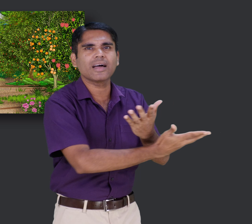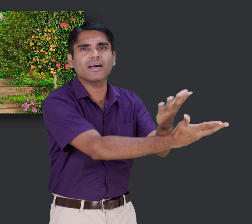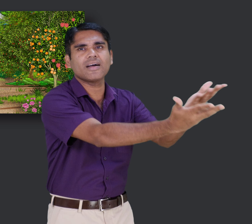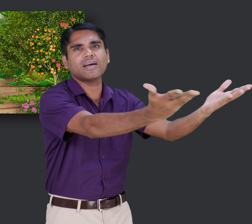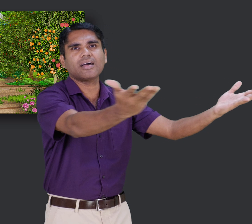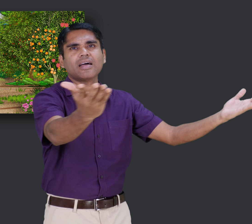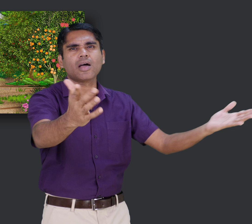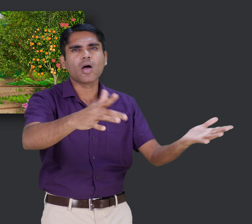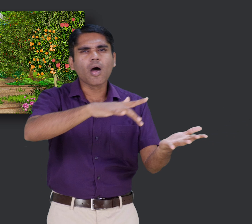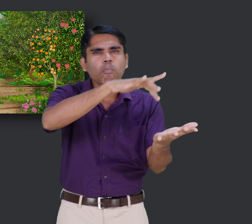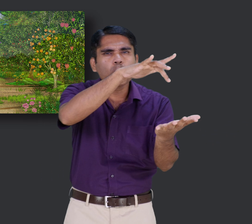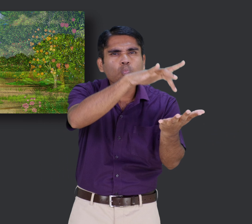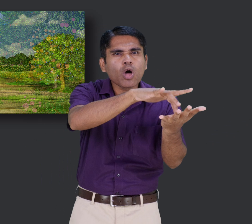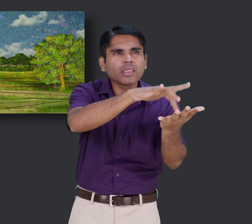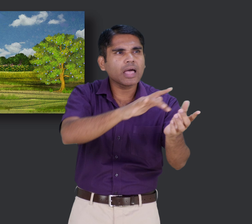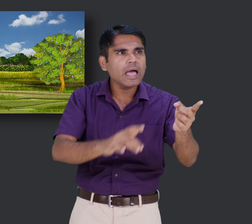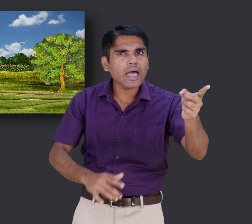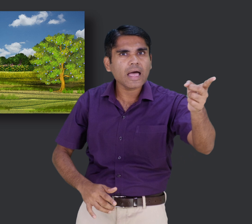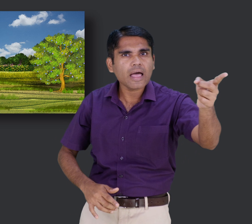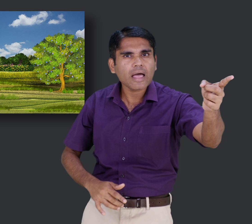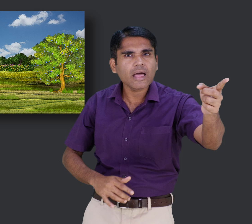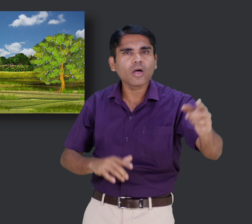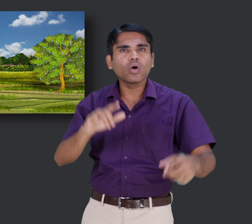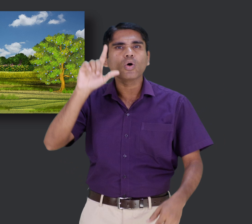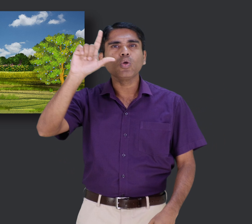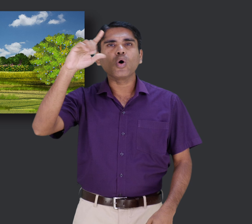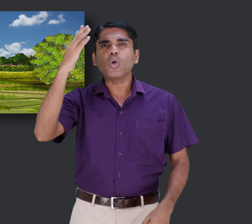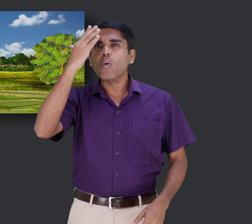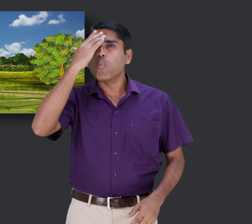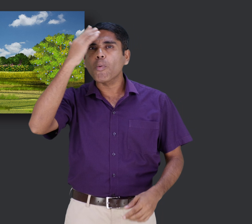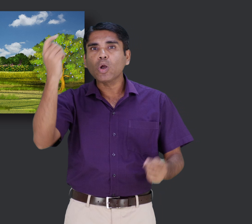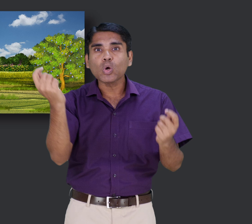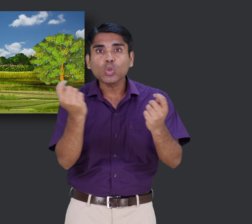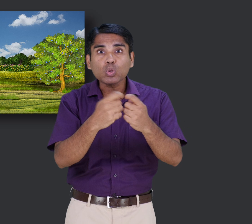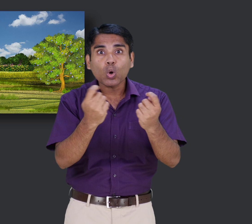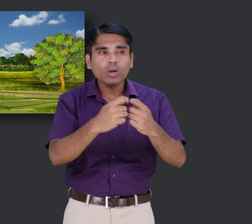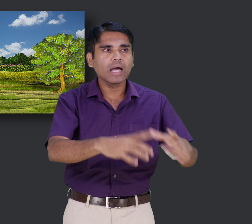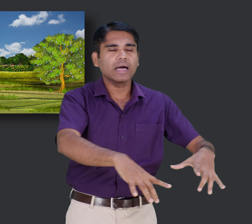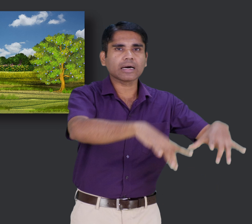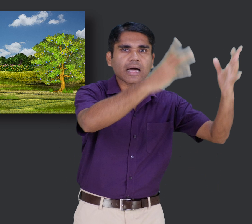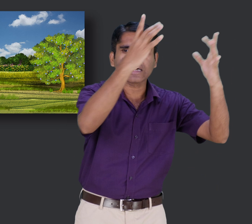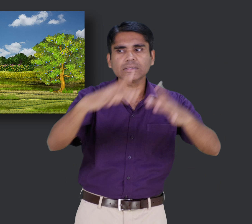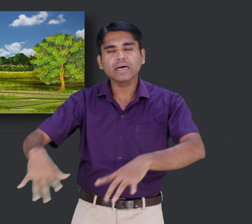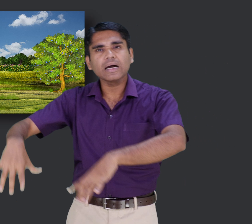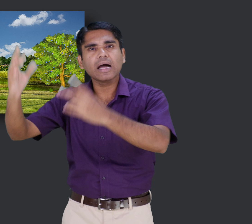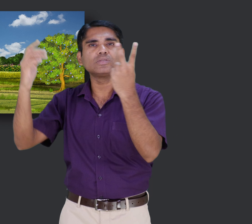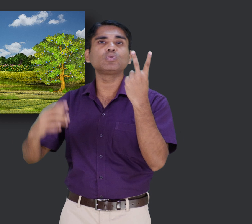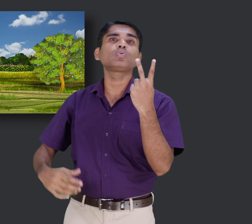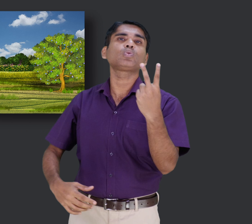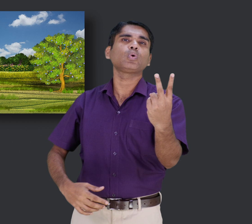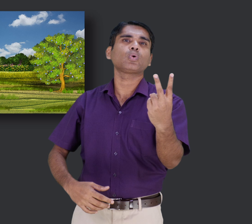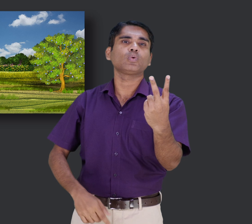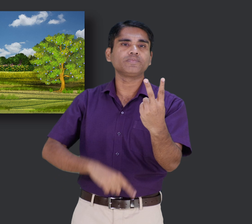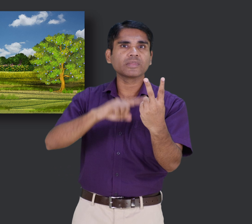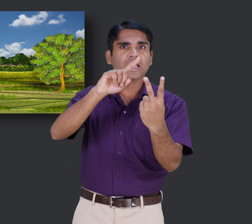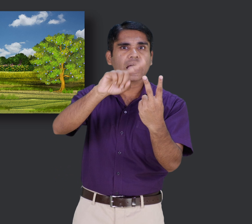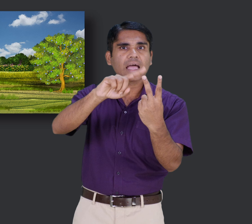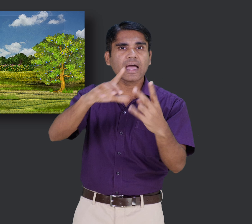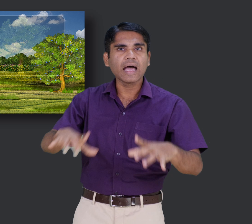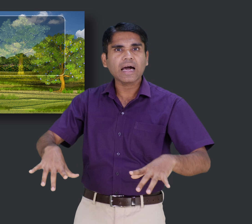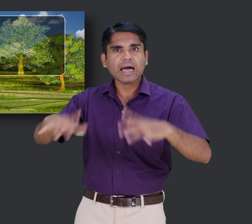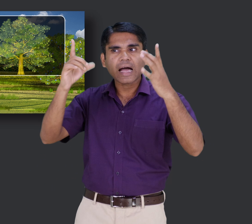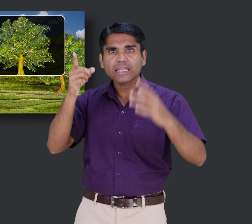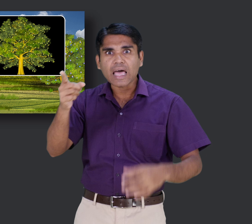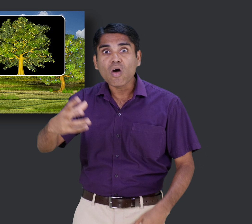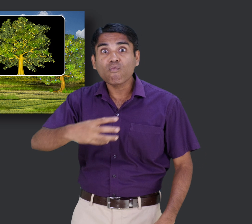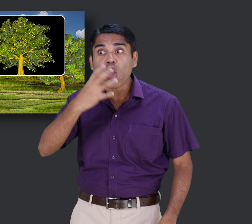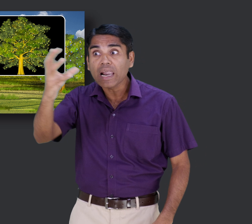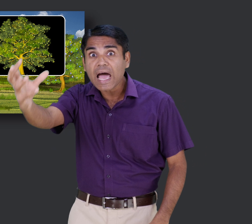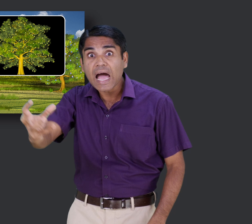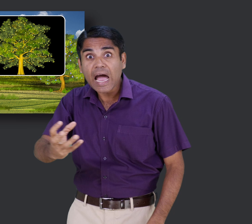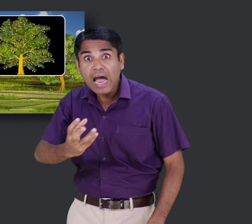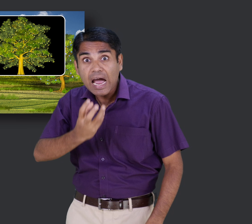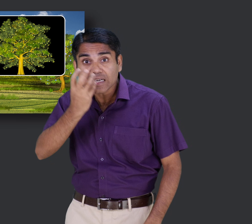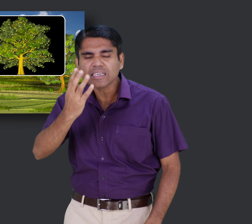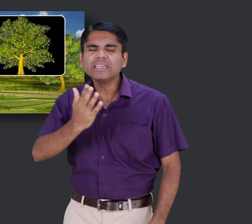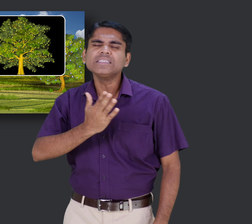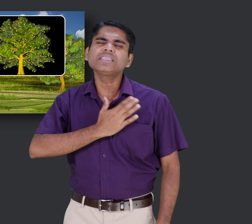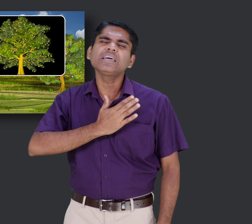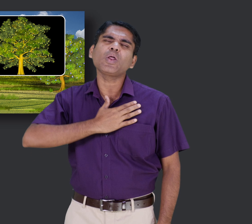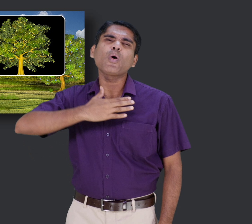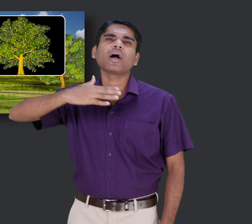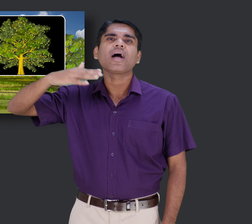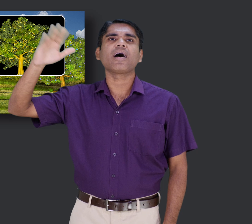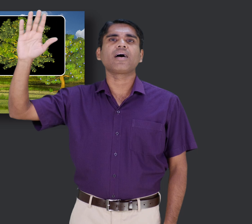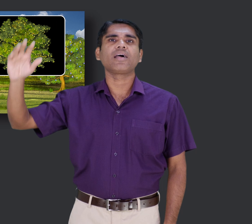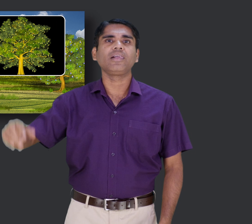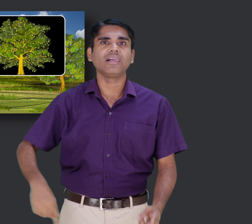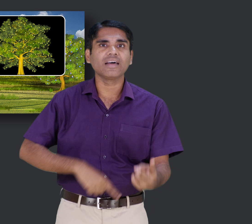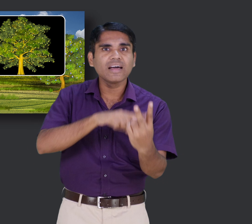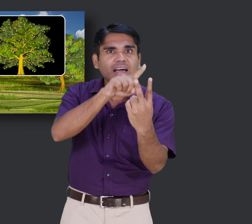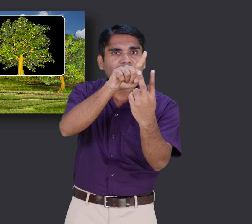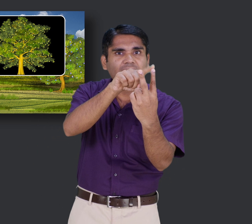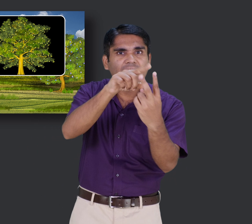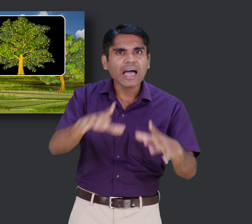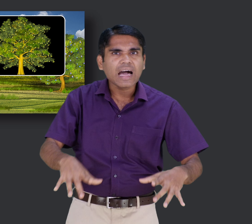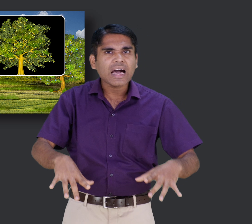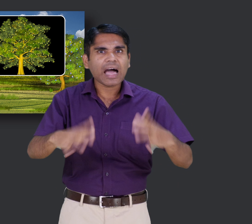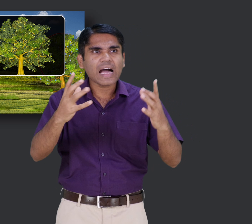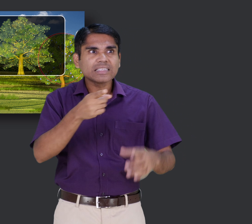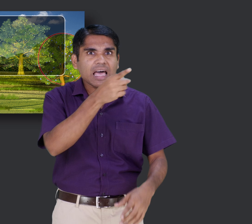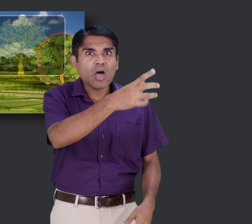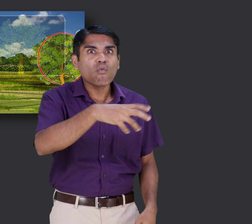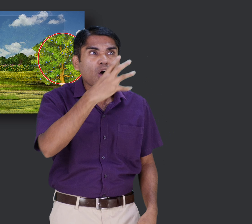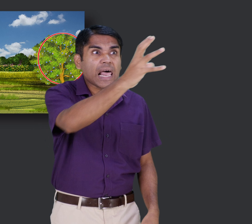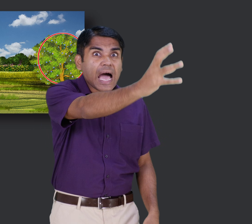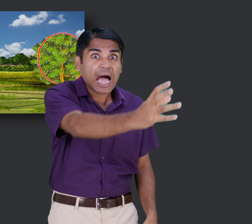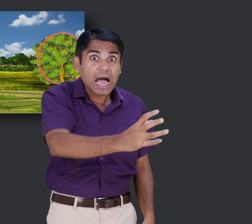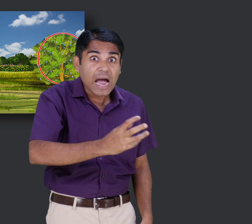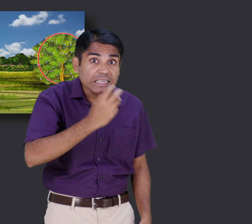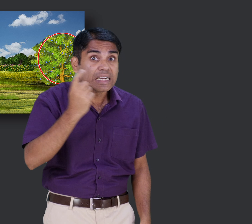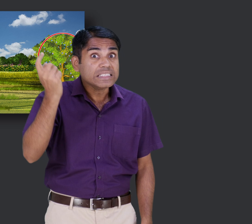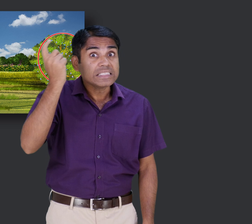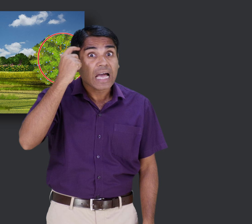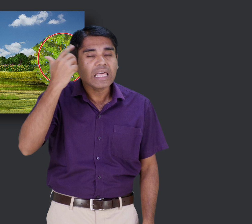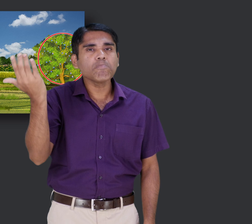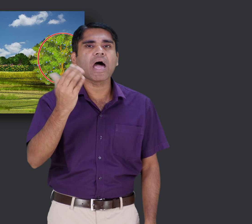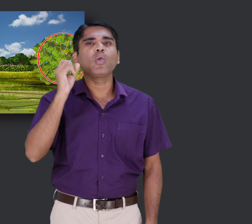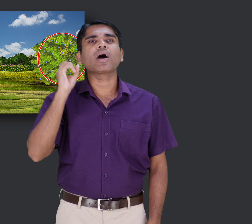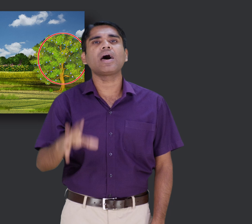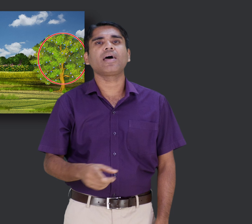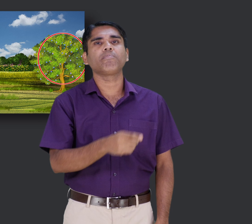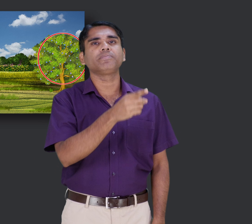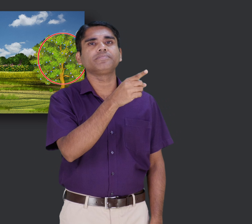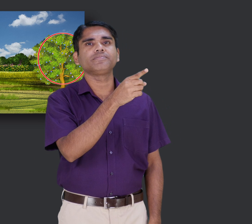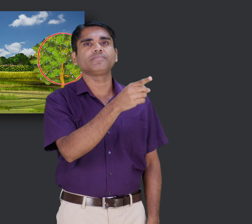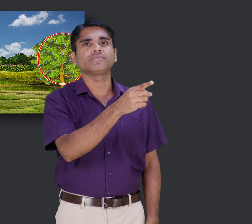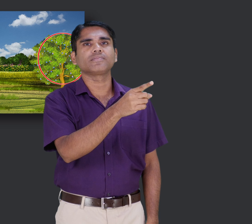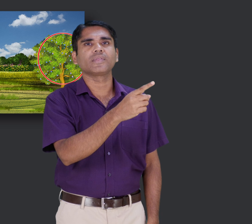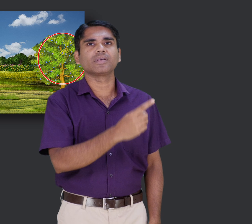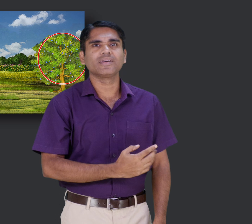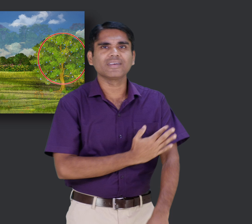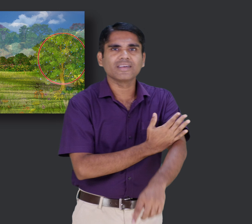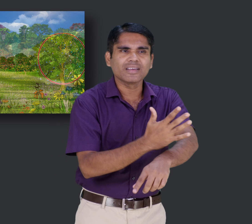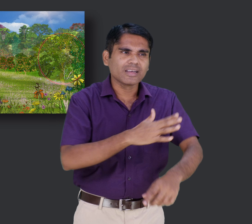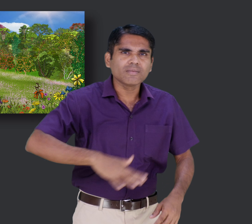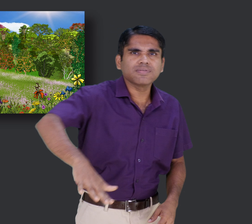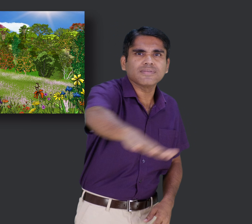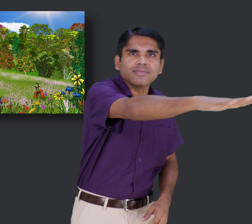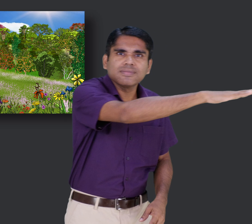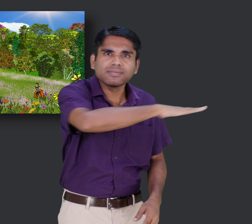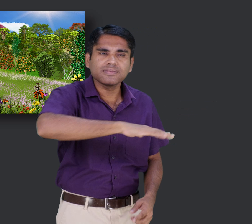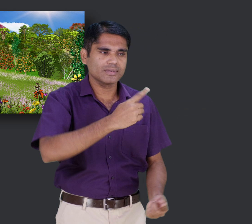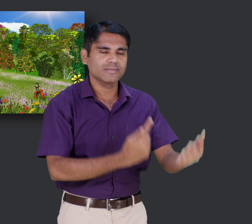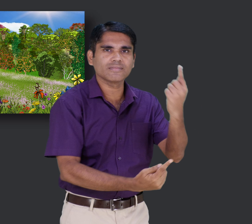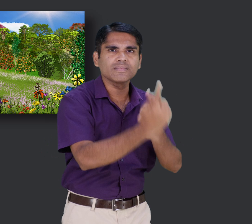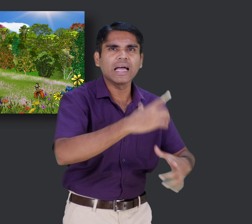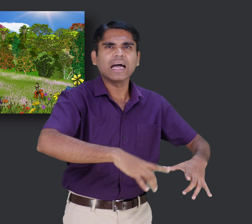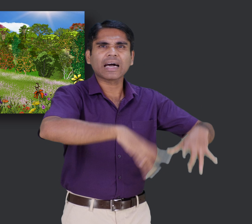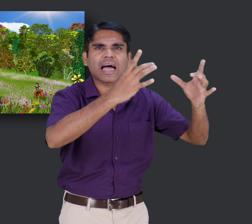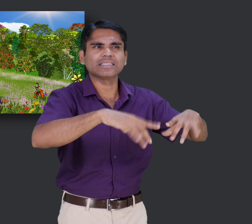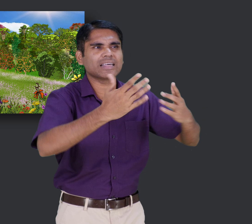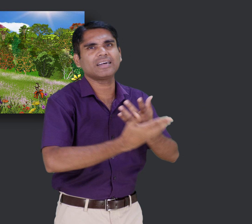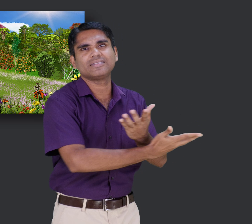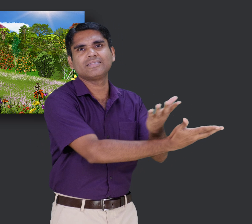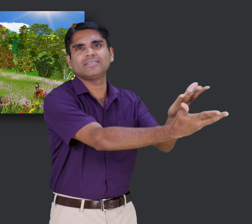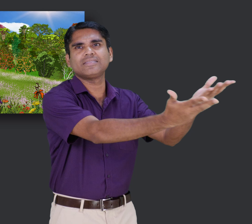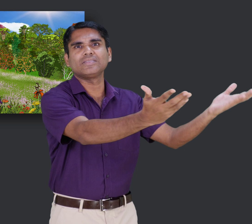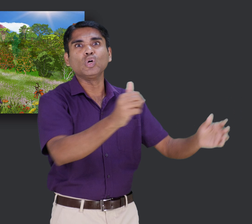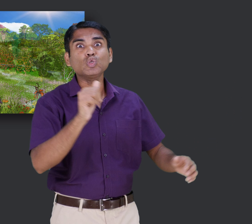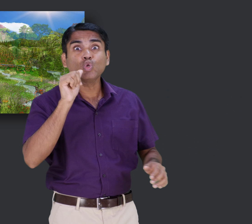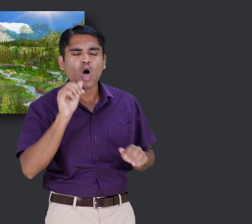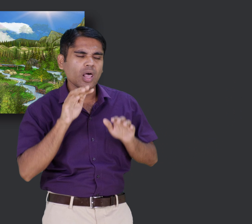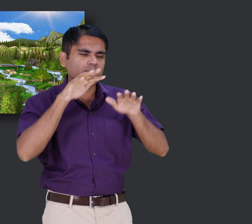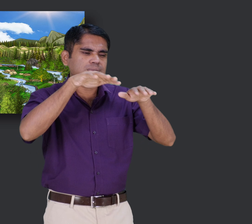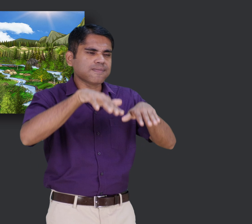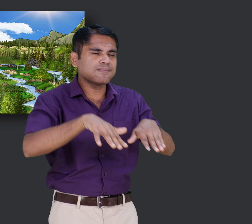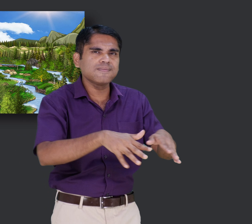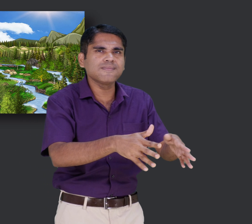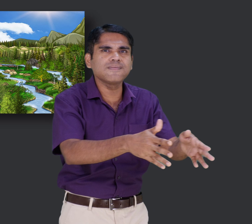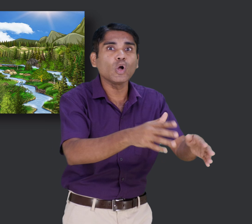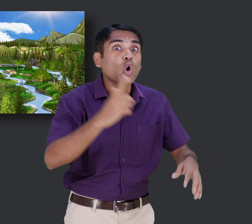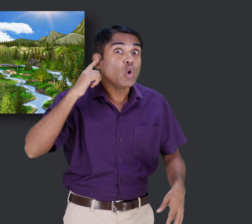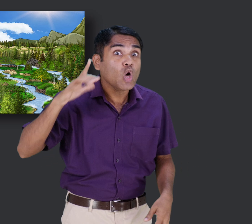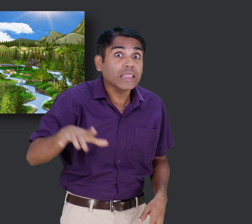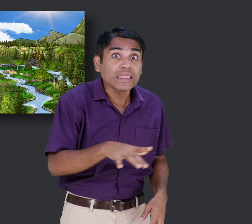And in the middle of the garden were the tree of life and the tree of the knowledge of good and evil.